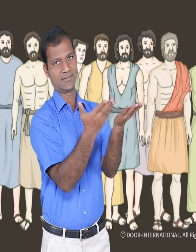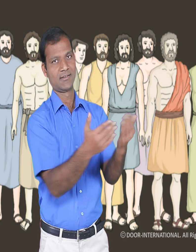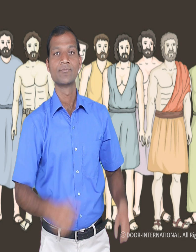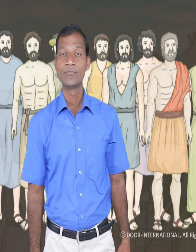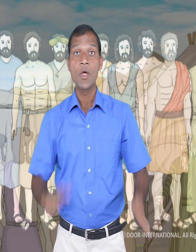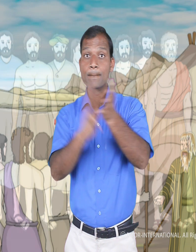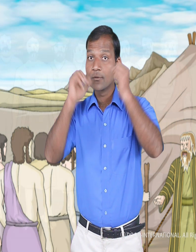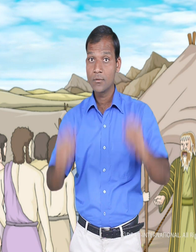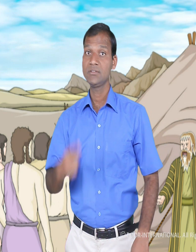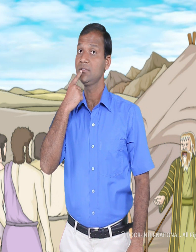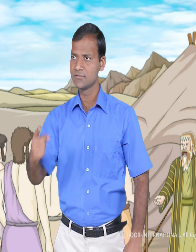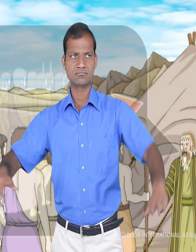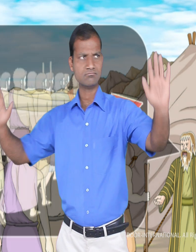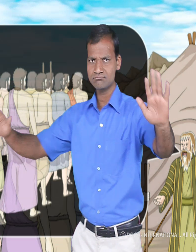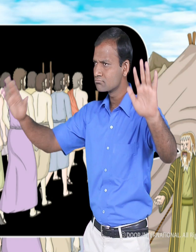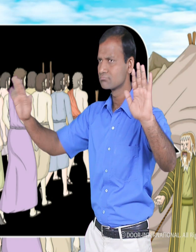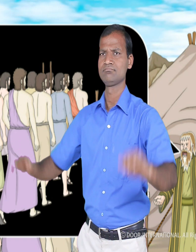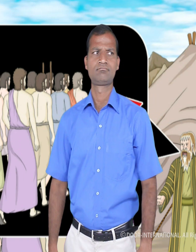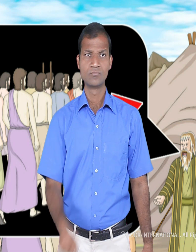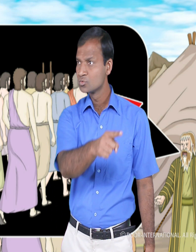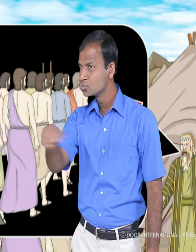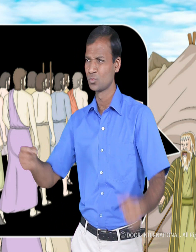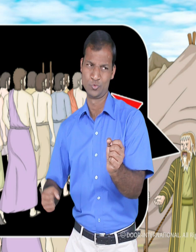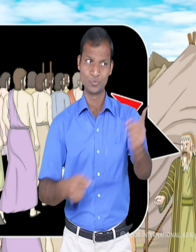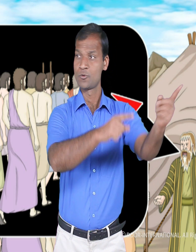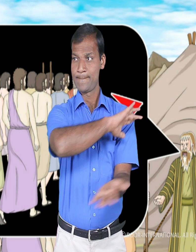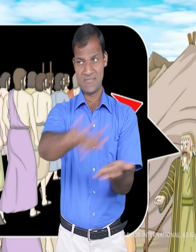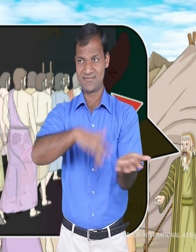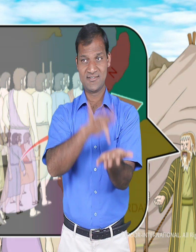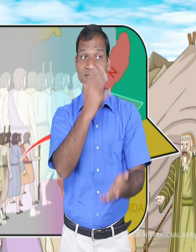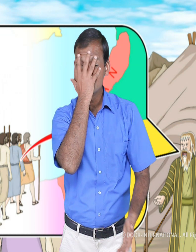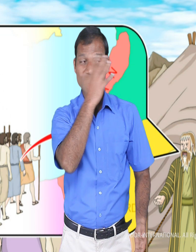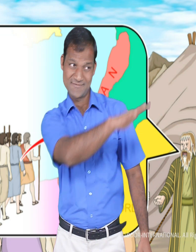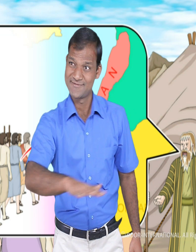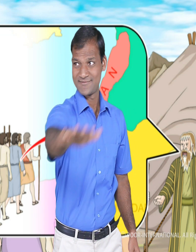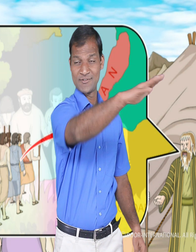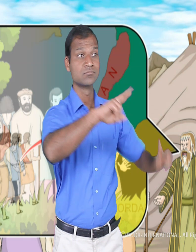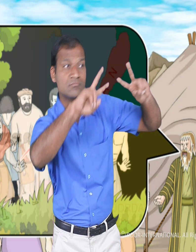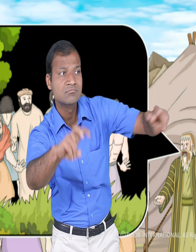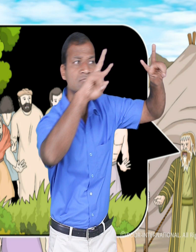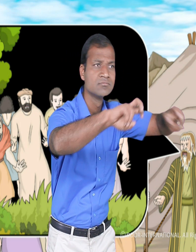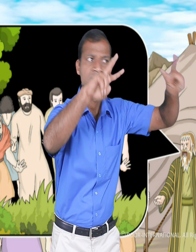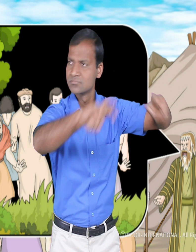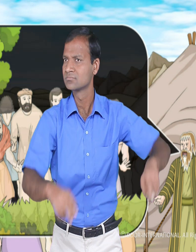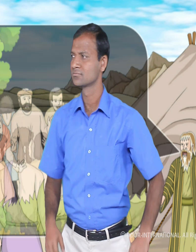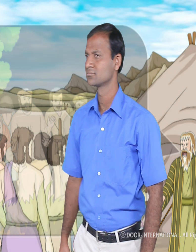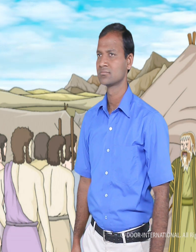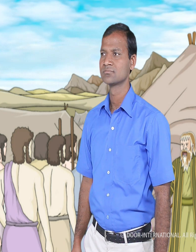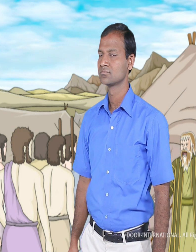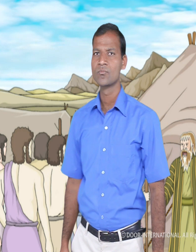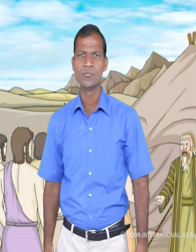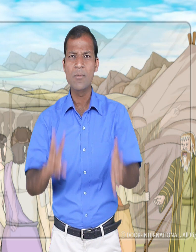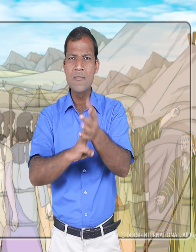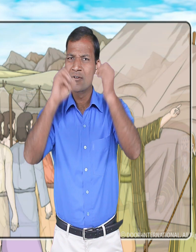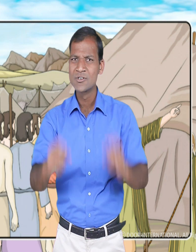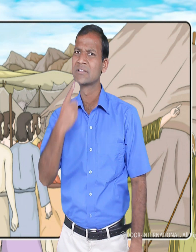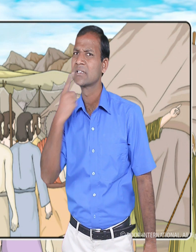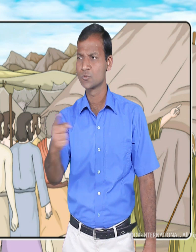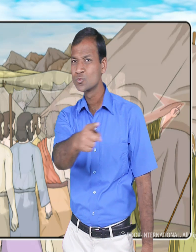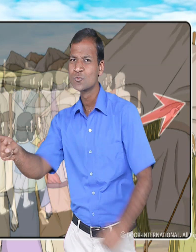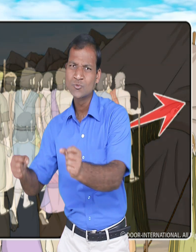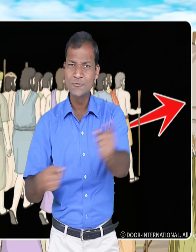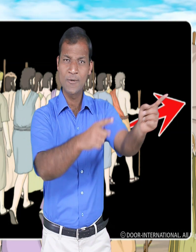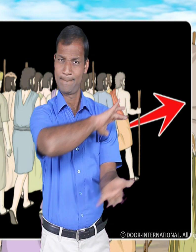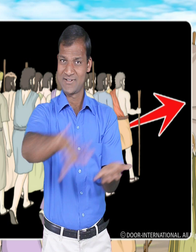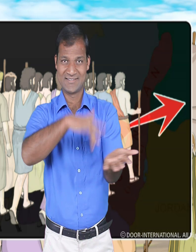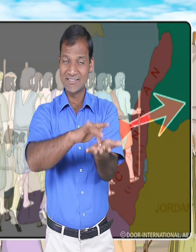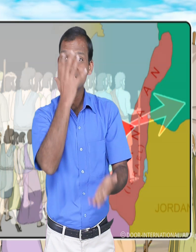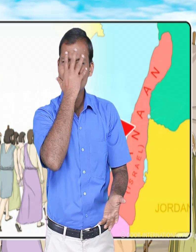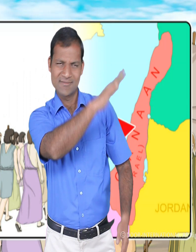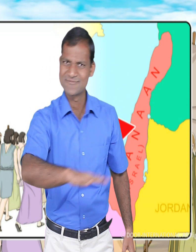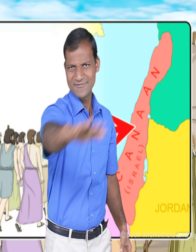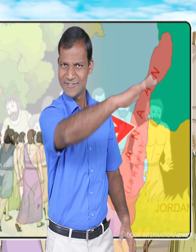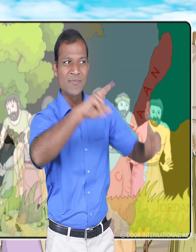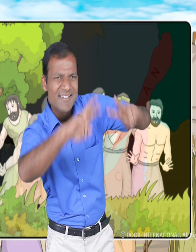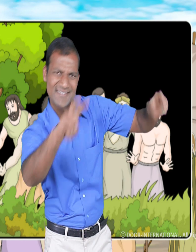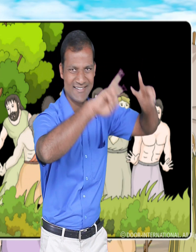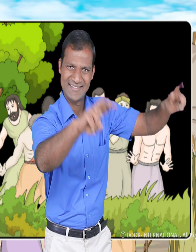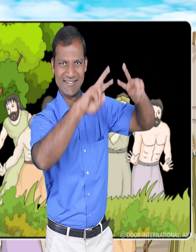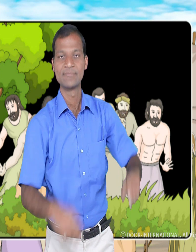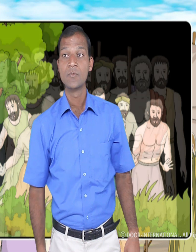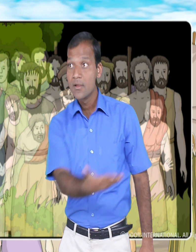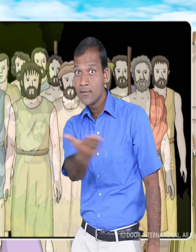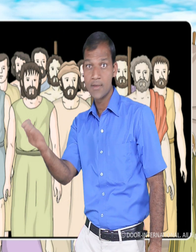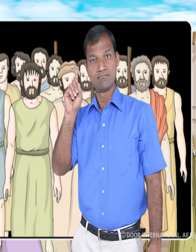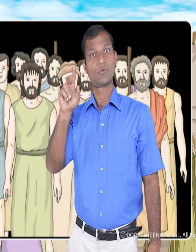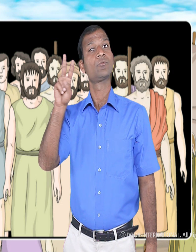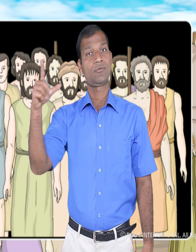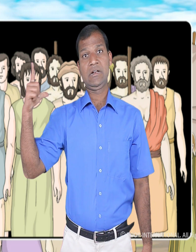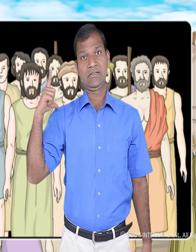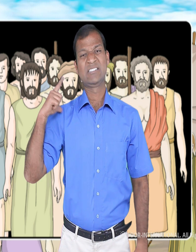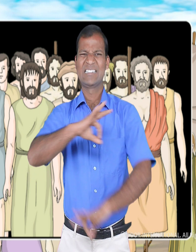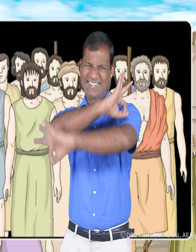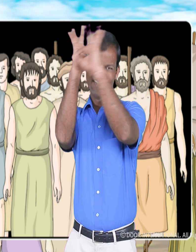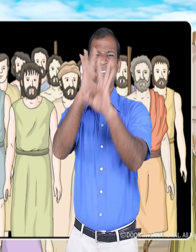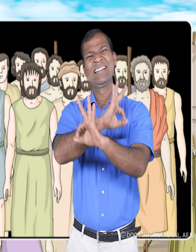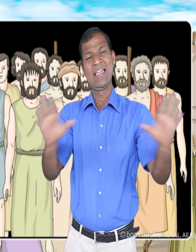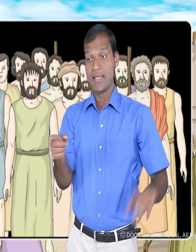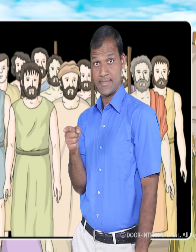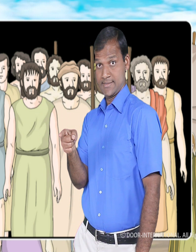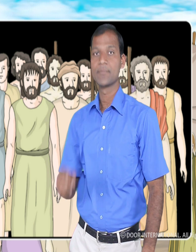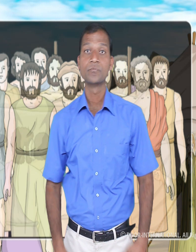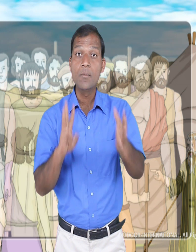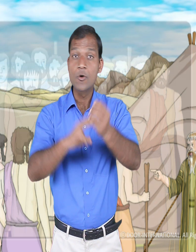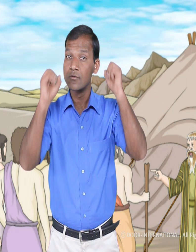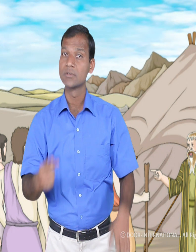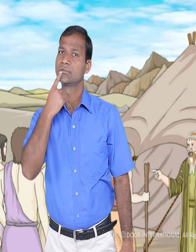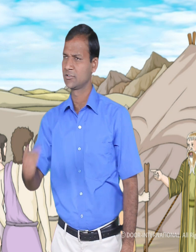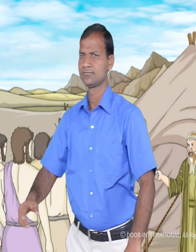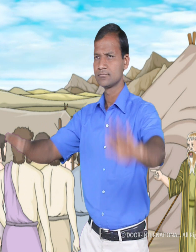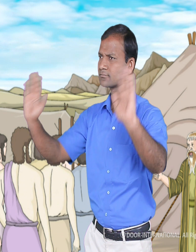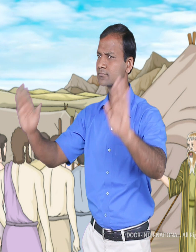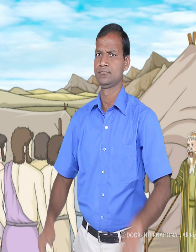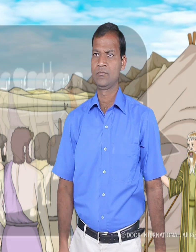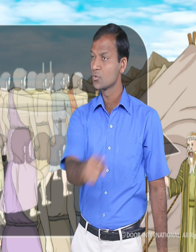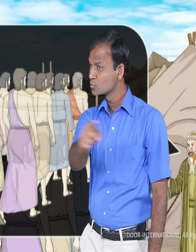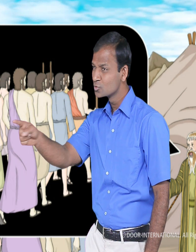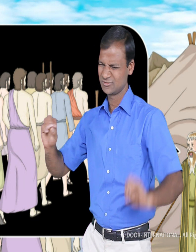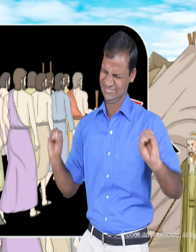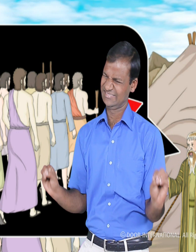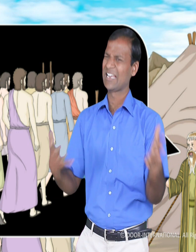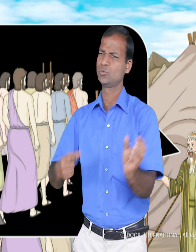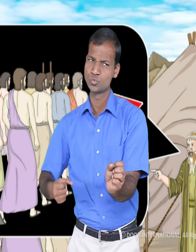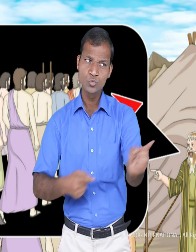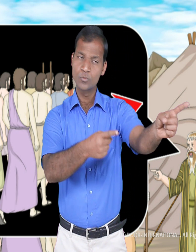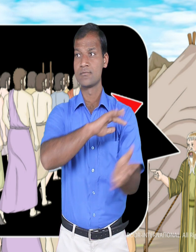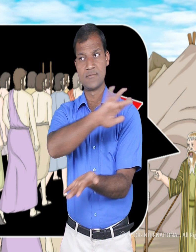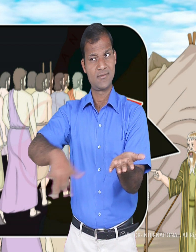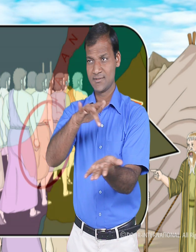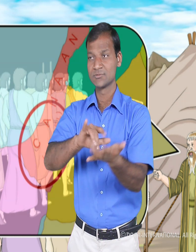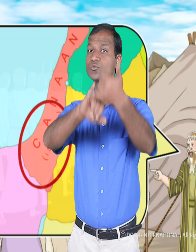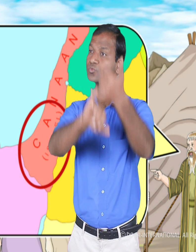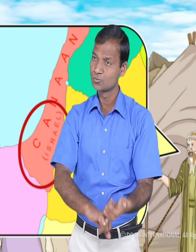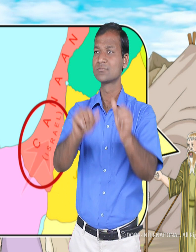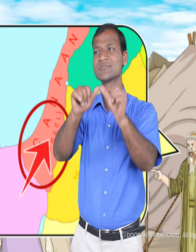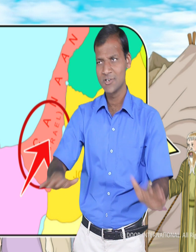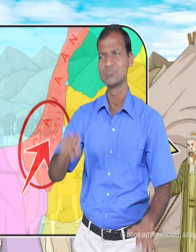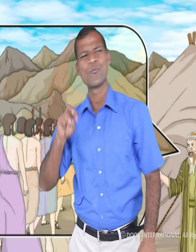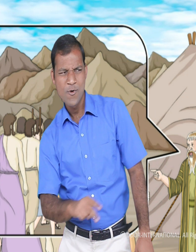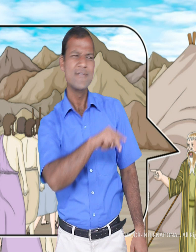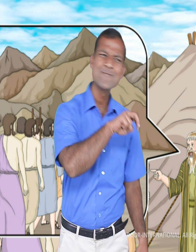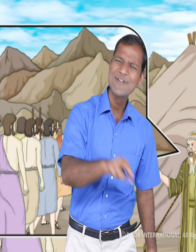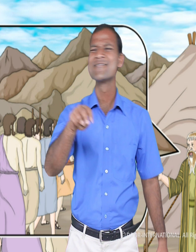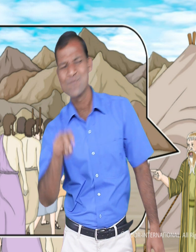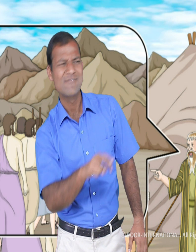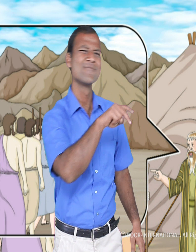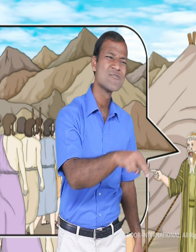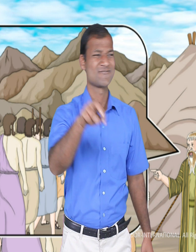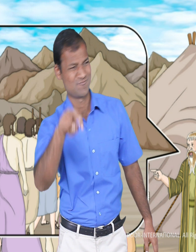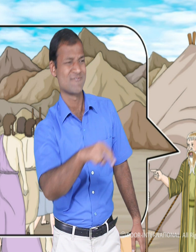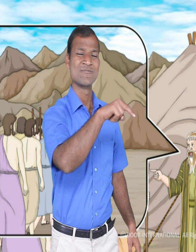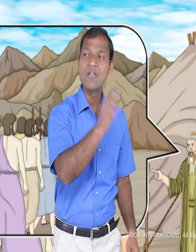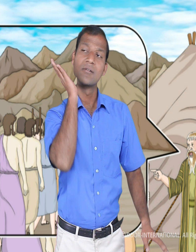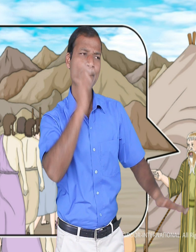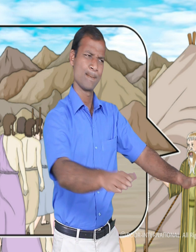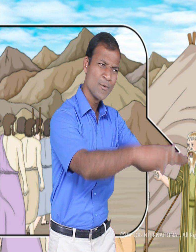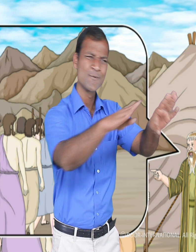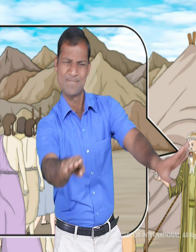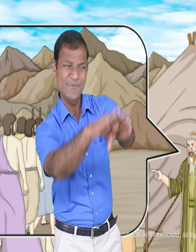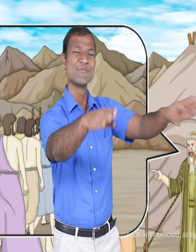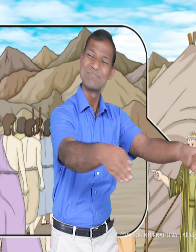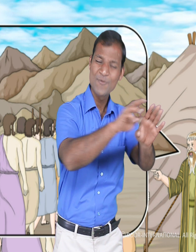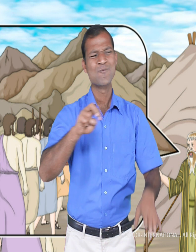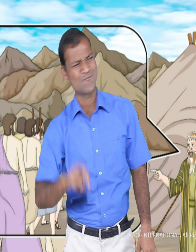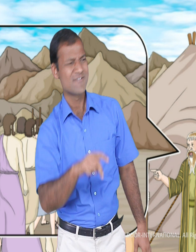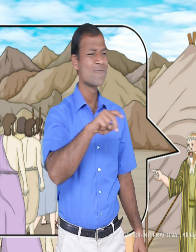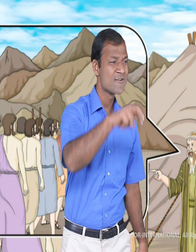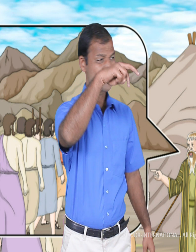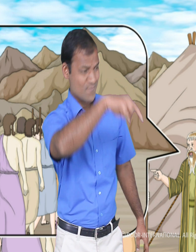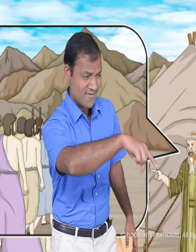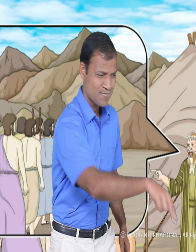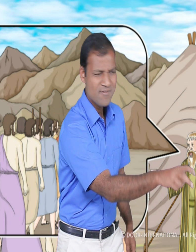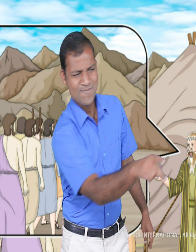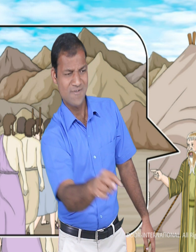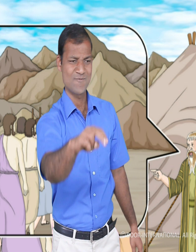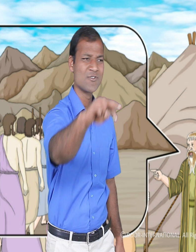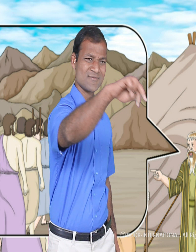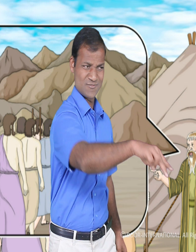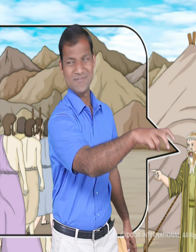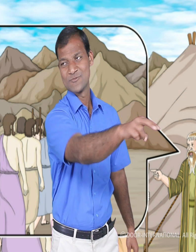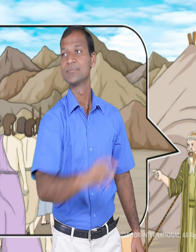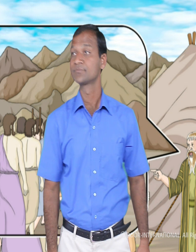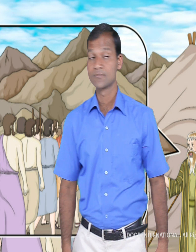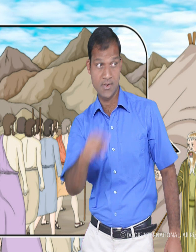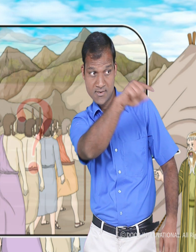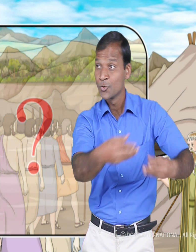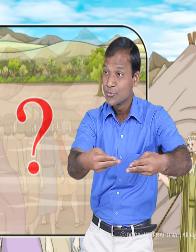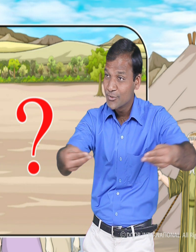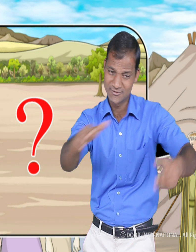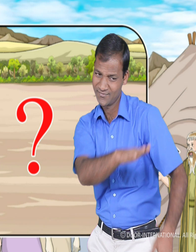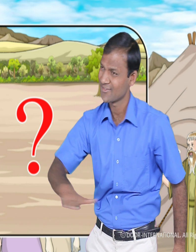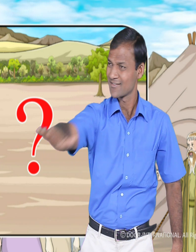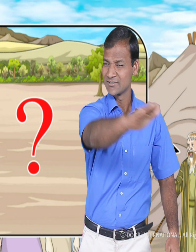When Moses sent them to spy out the land of Canaan, he told them, “Go up through the Negev and into the hill country.